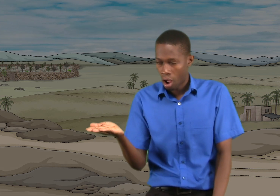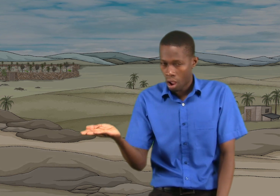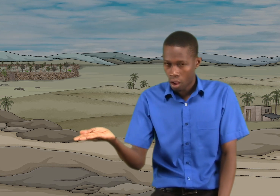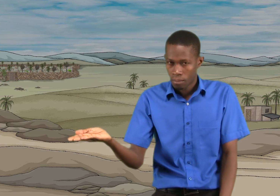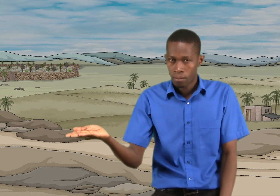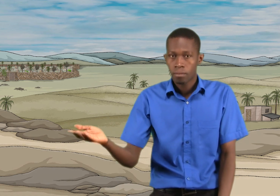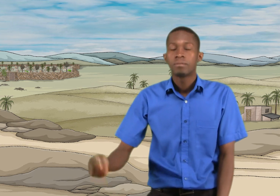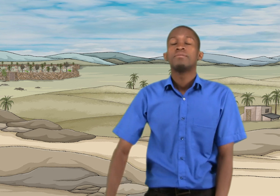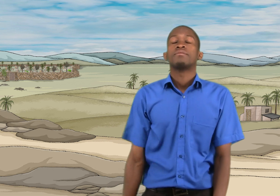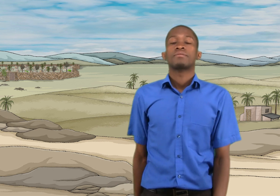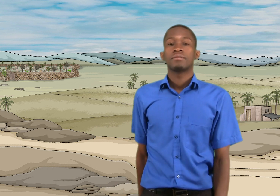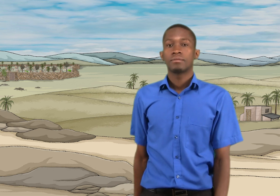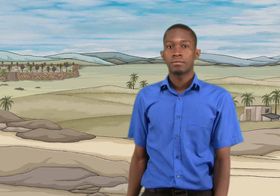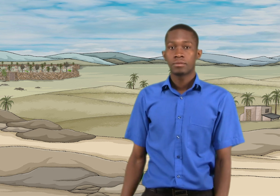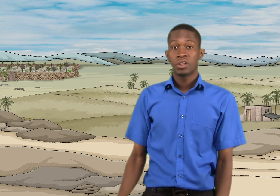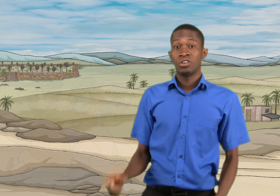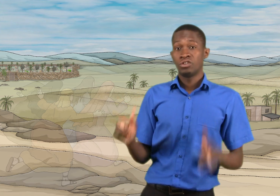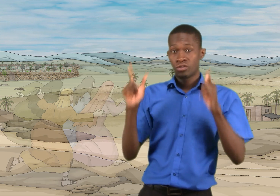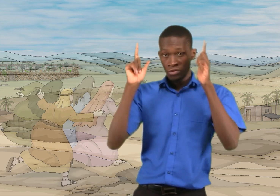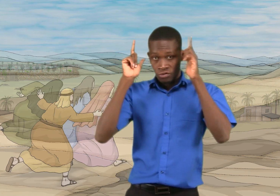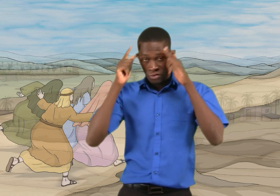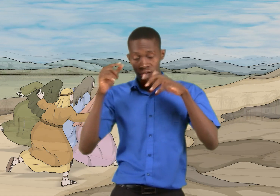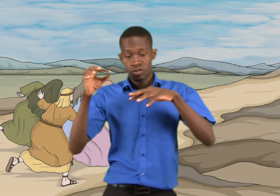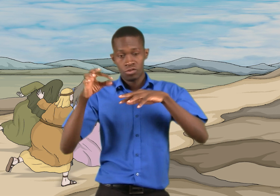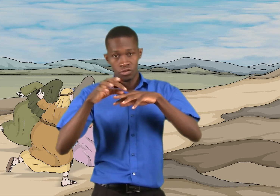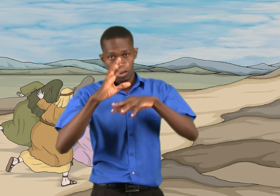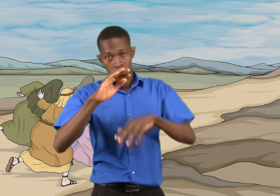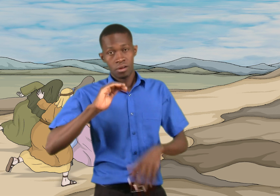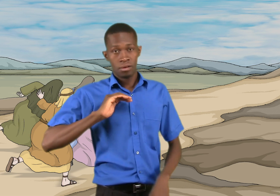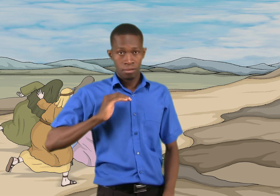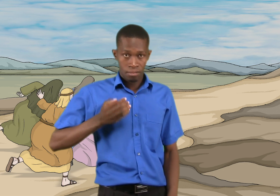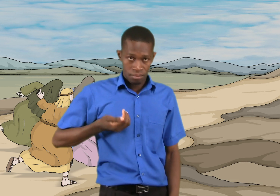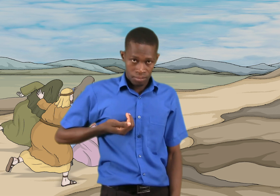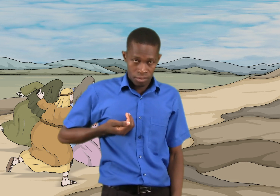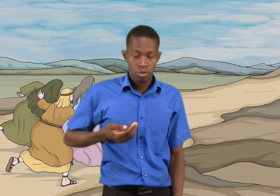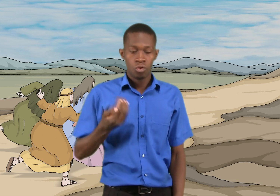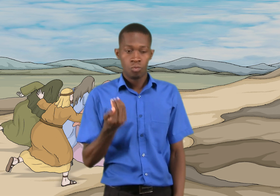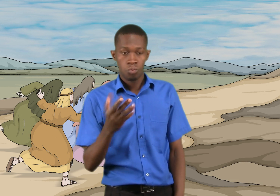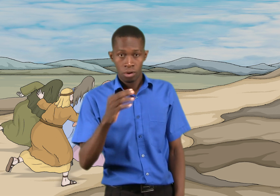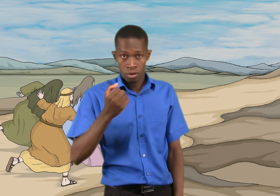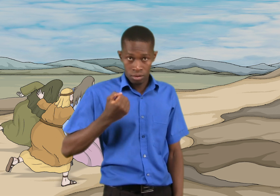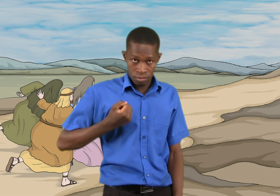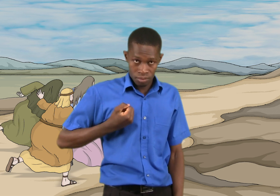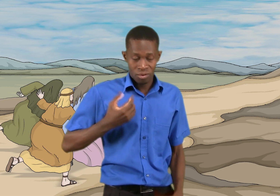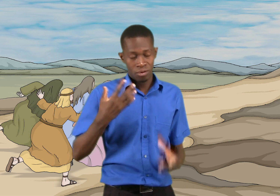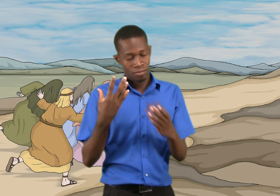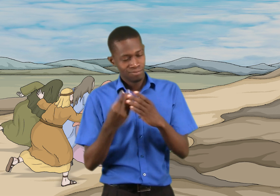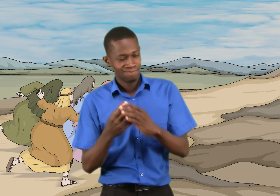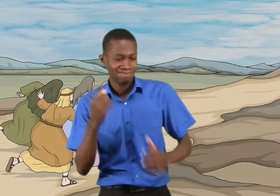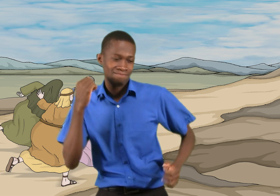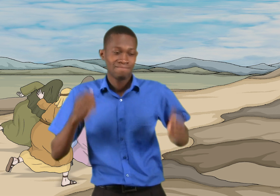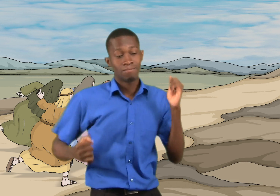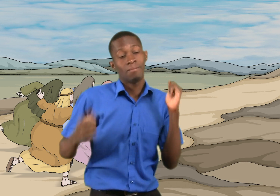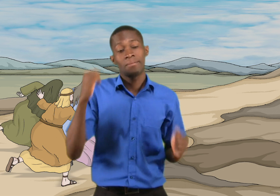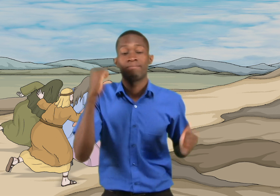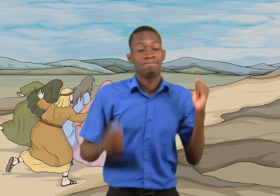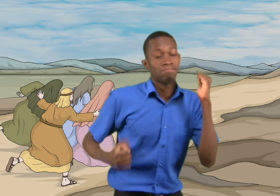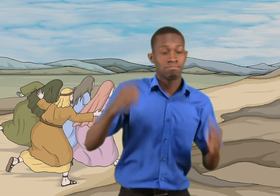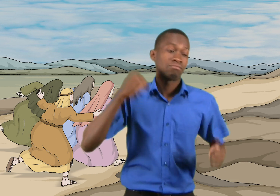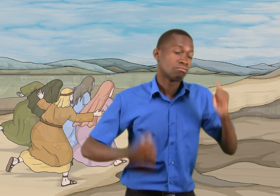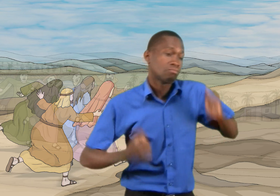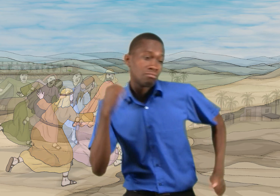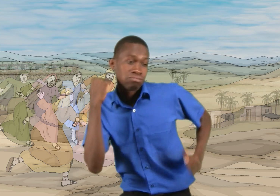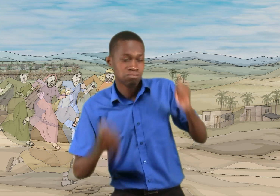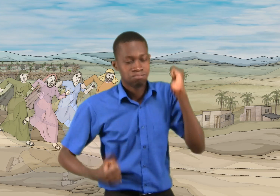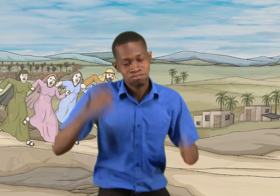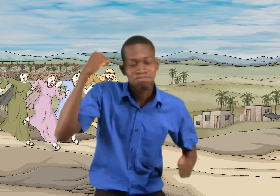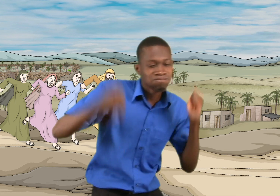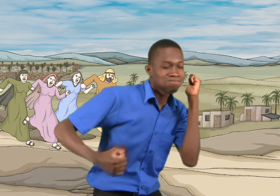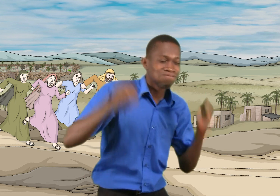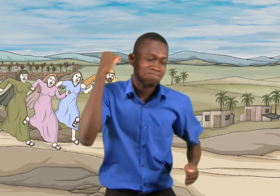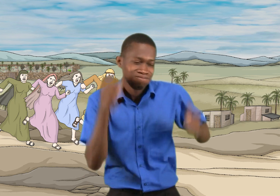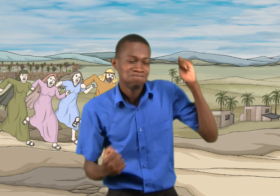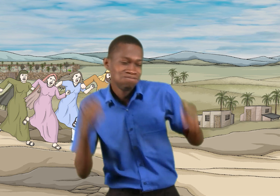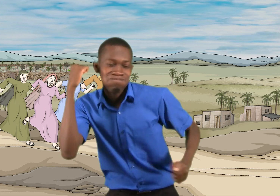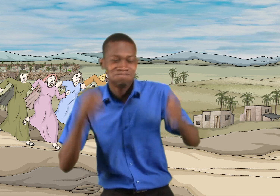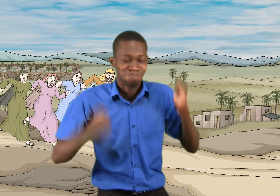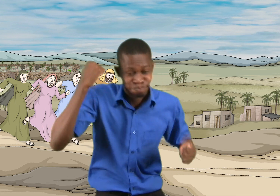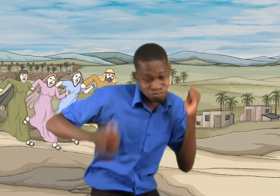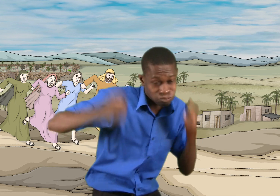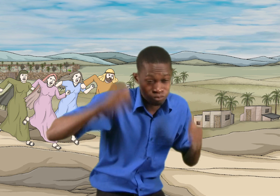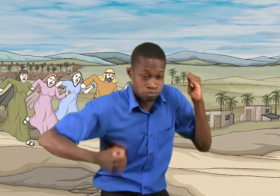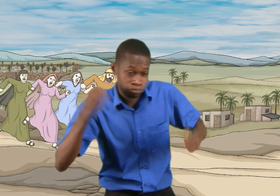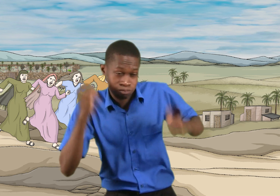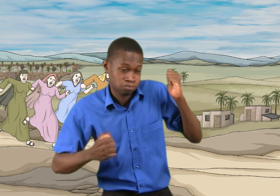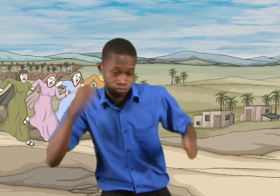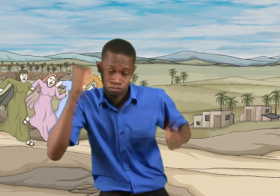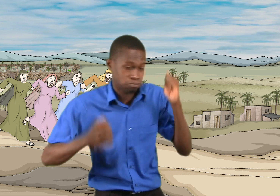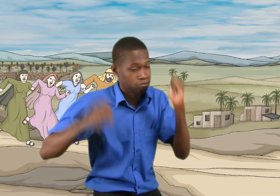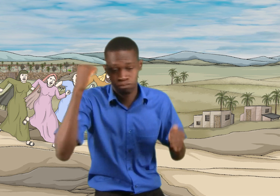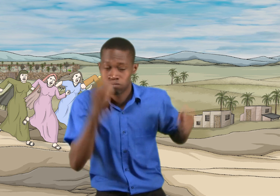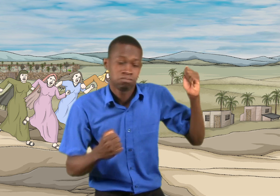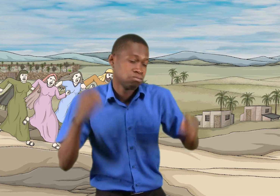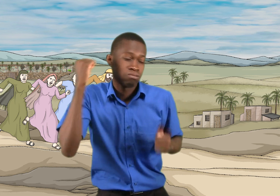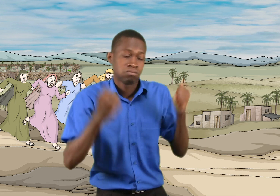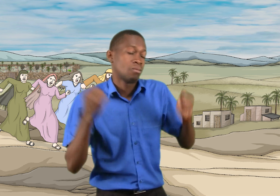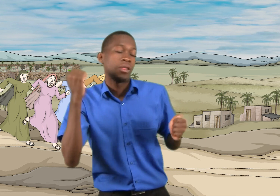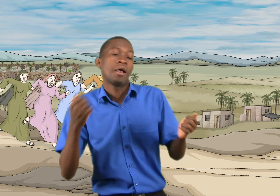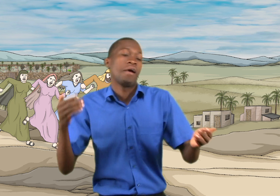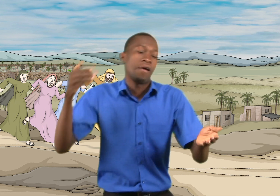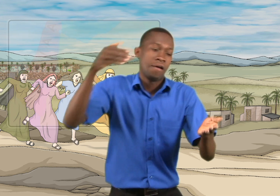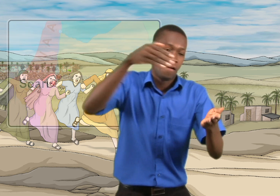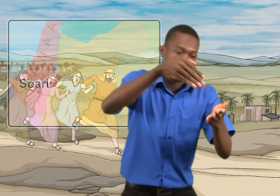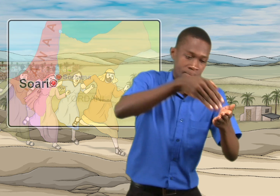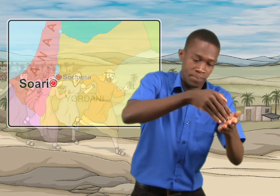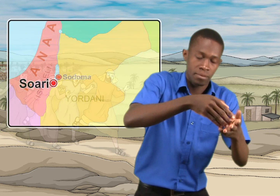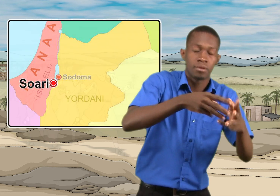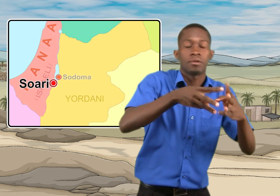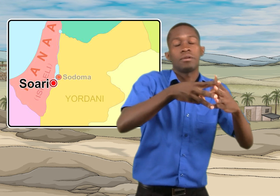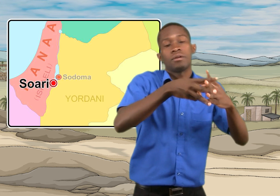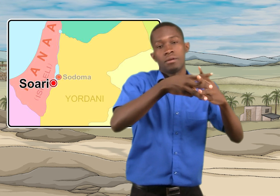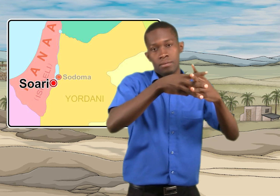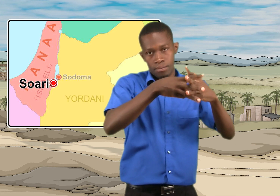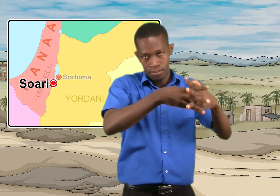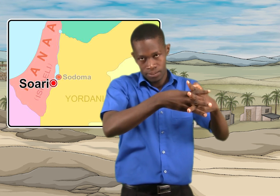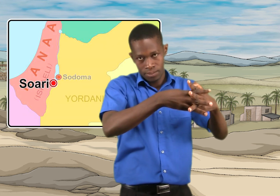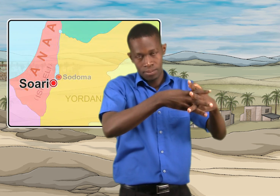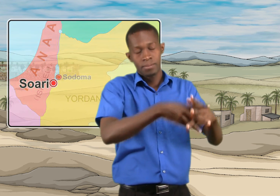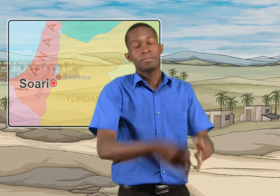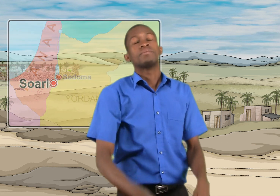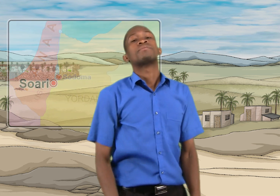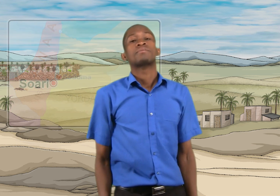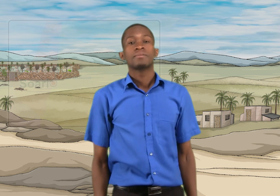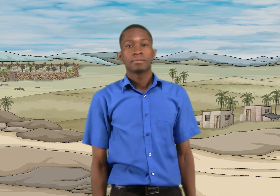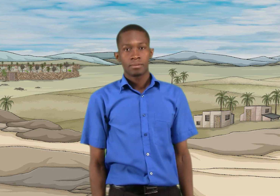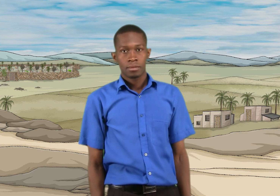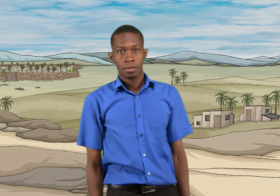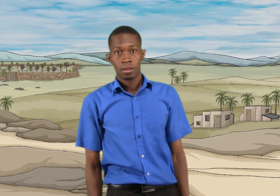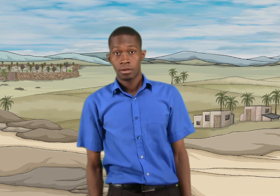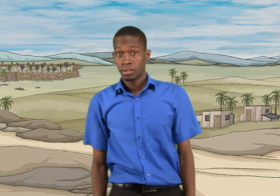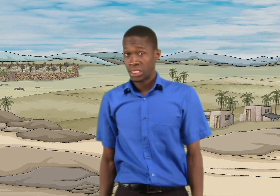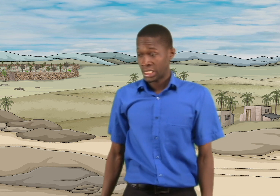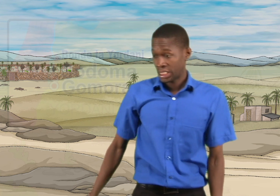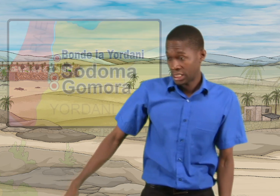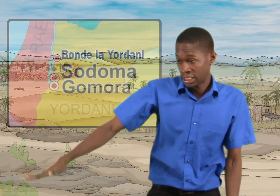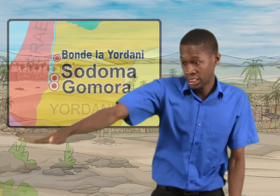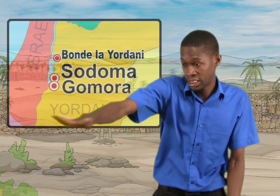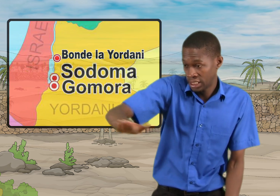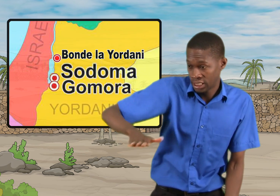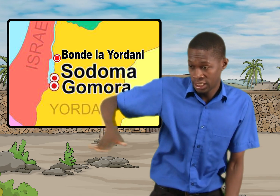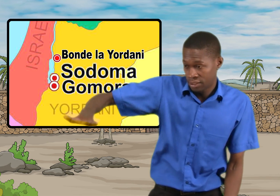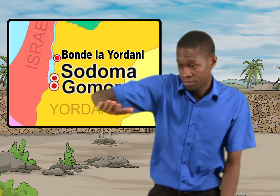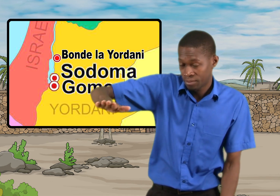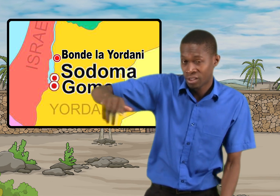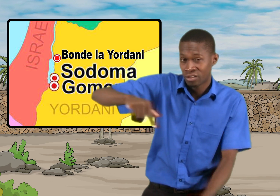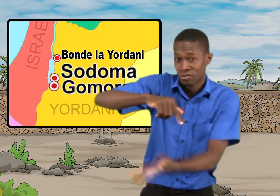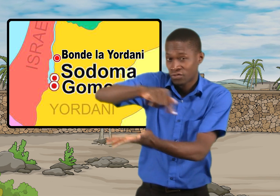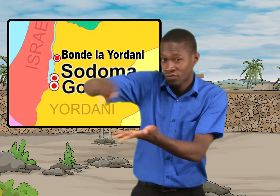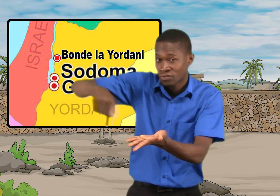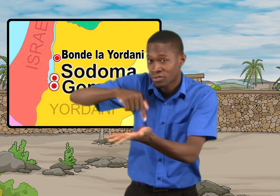And by the time the sun had risen over the land, Lot had reached Zoar.